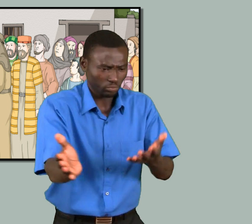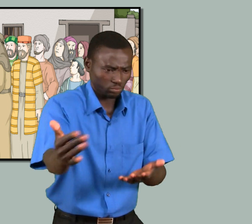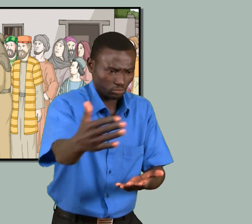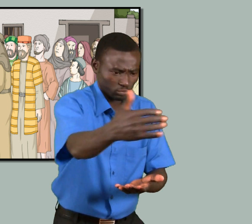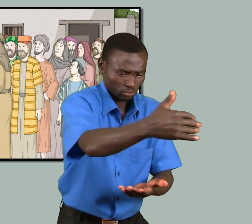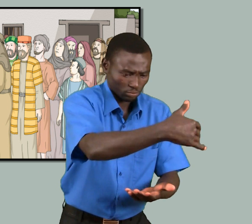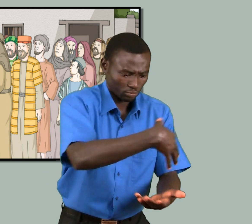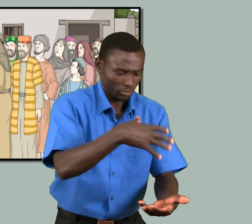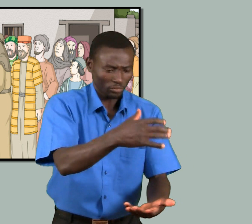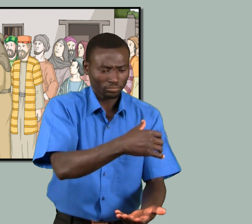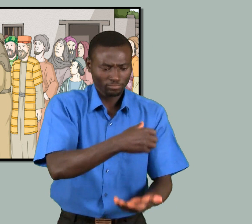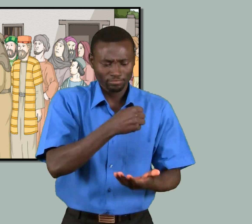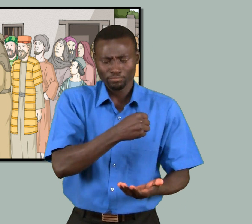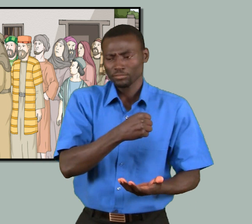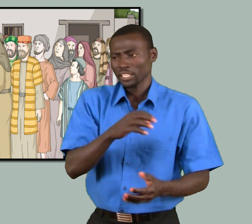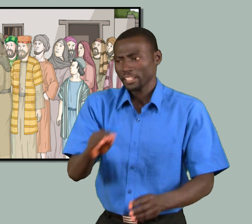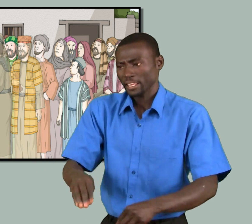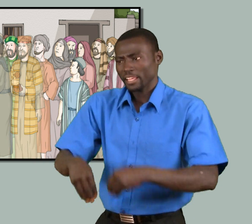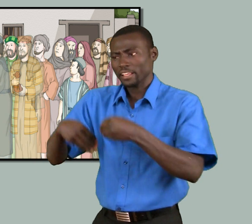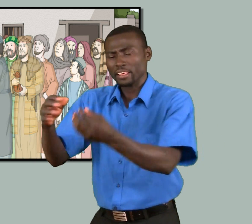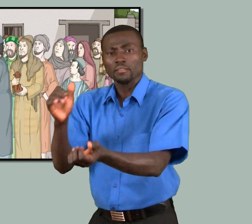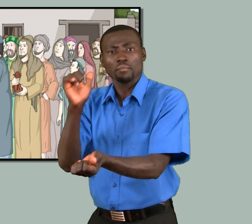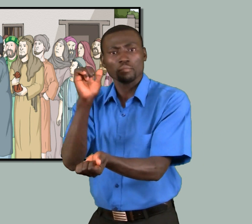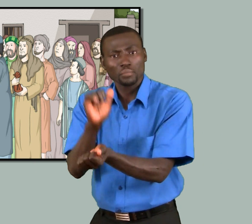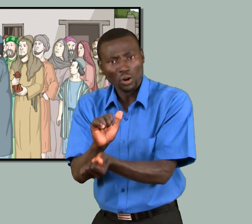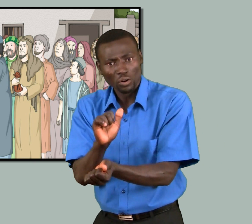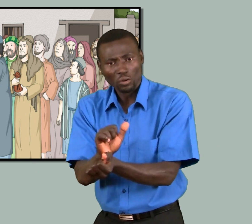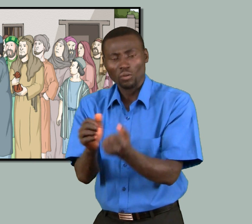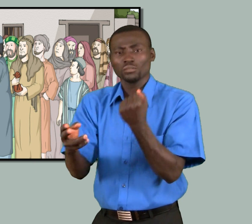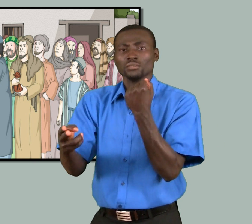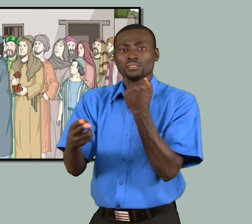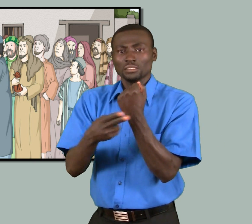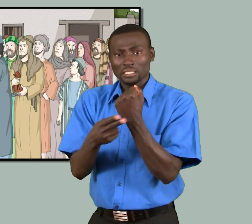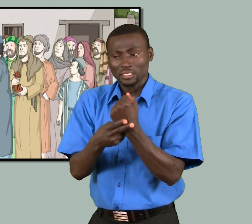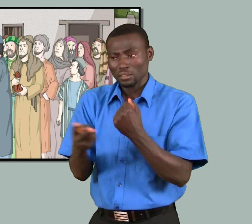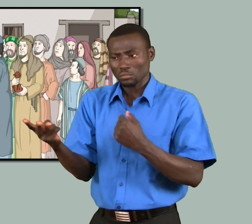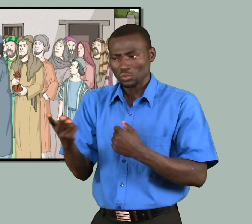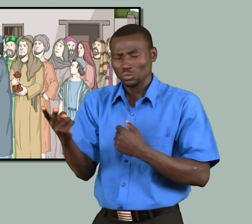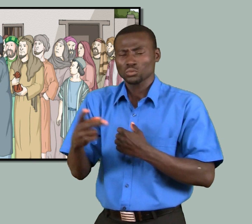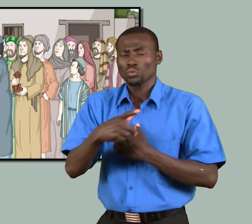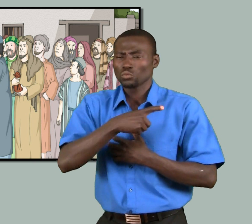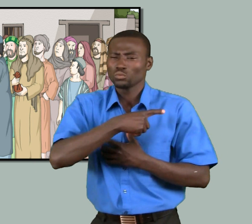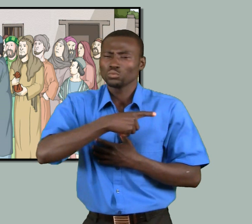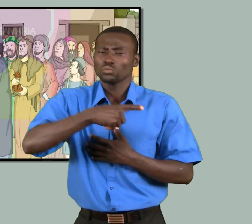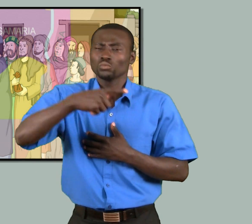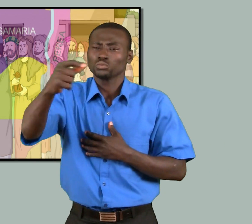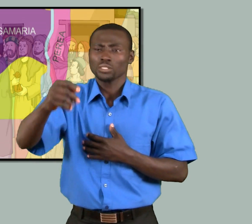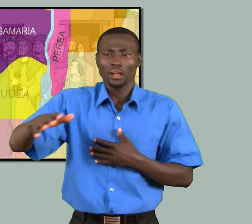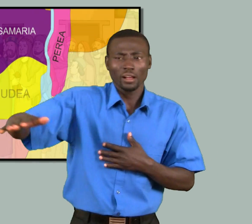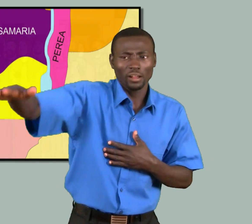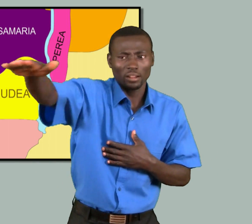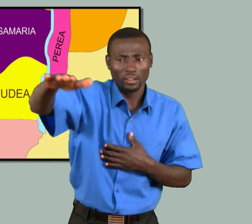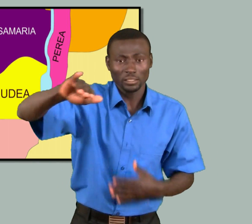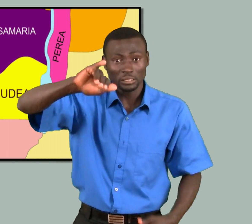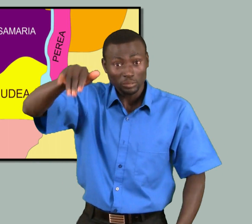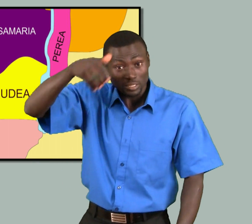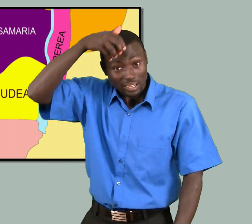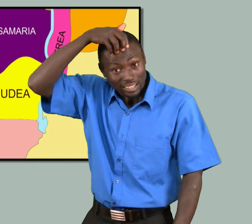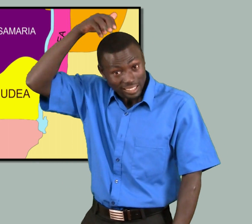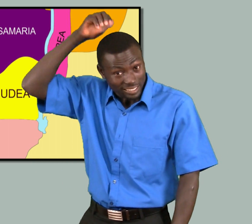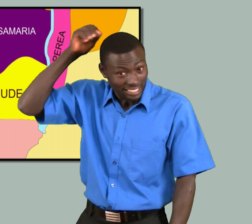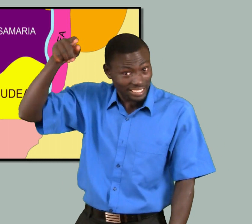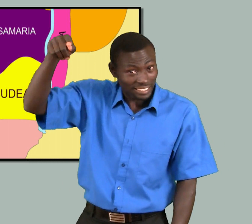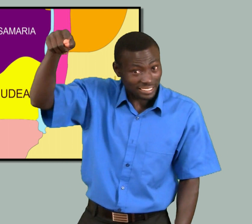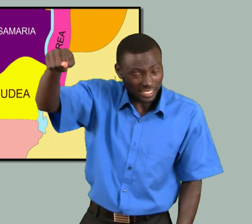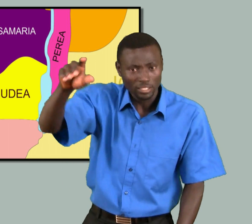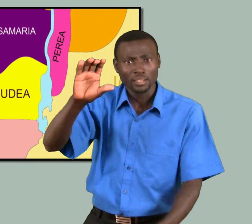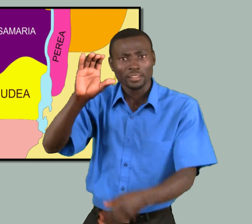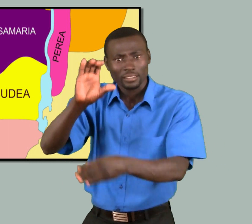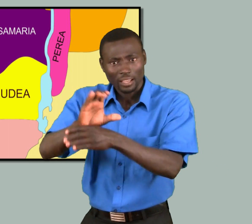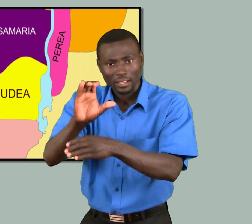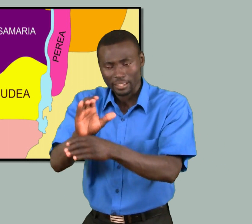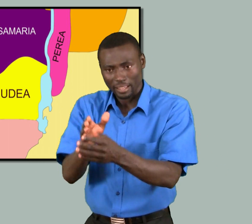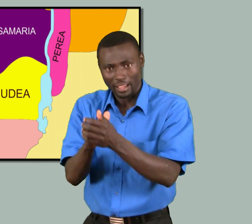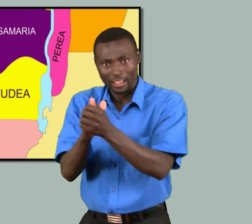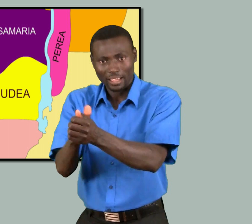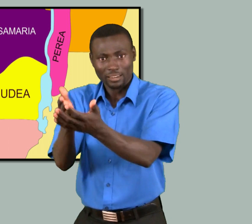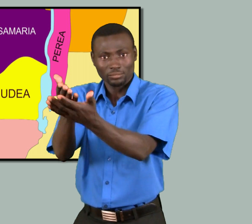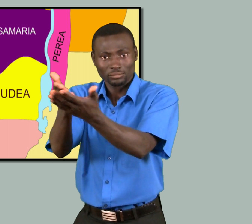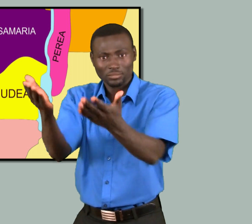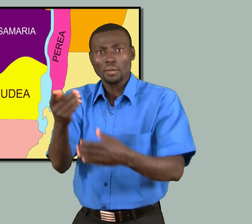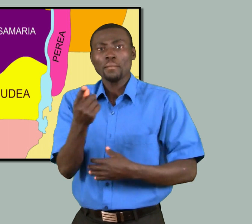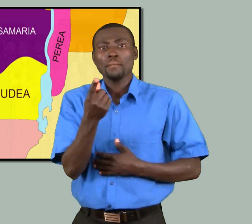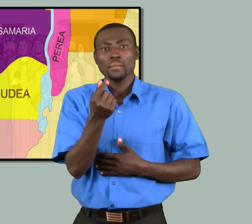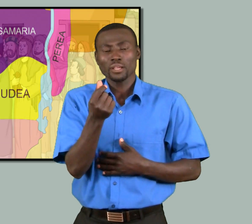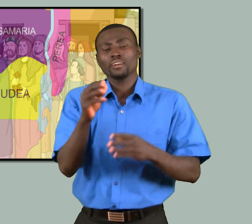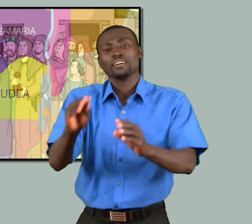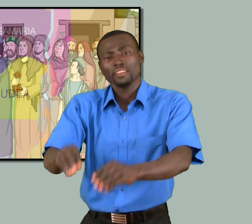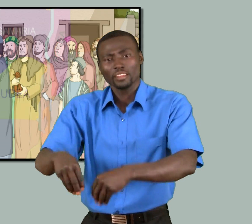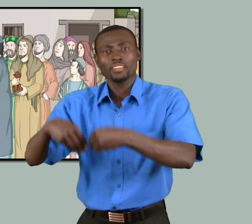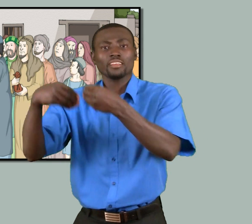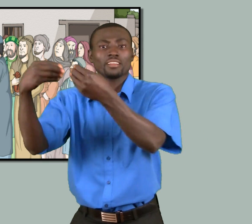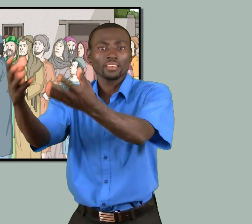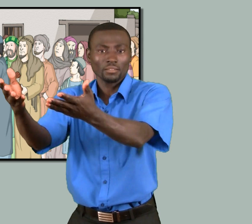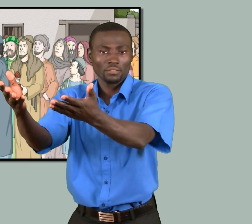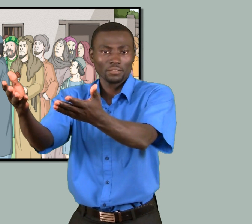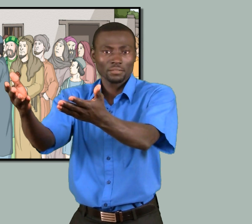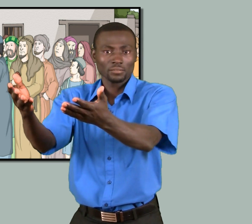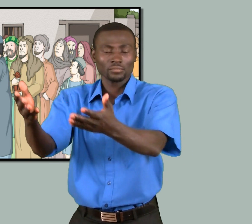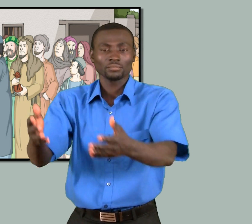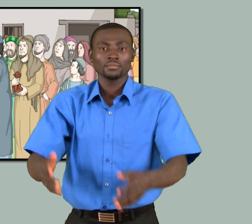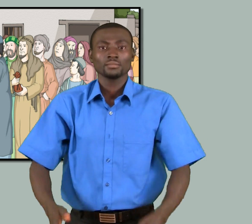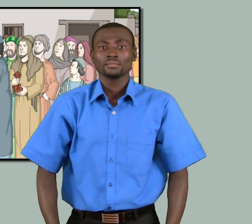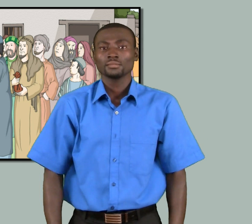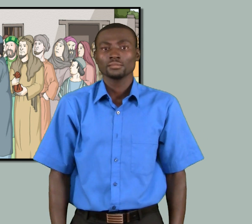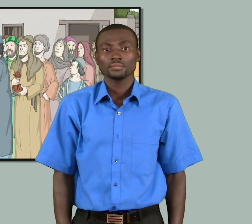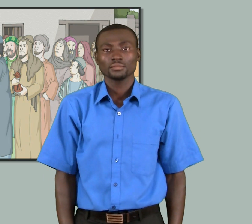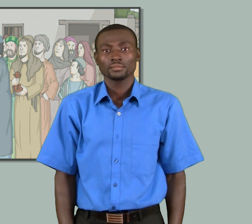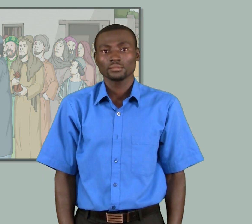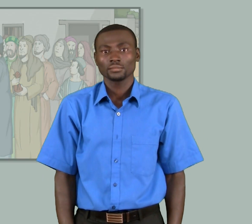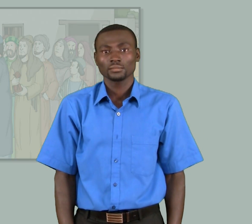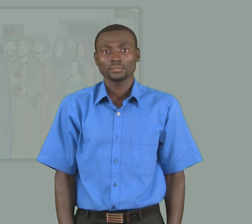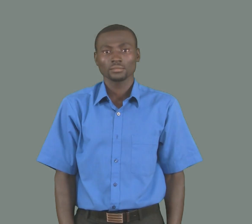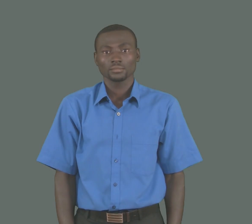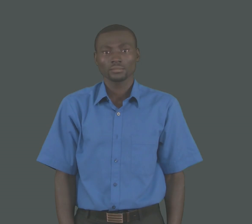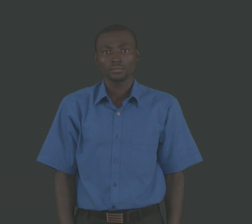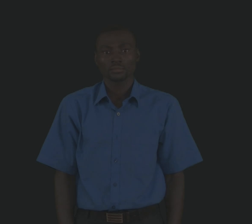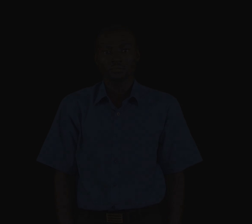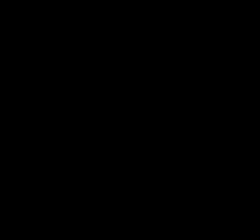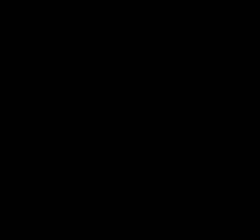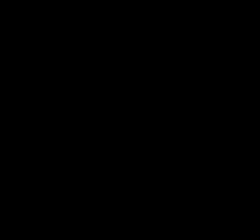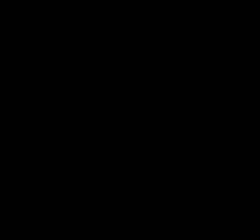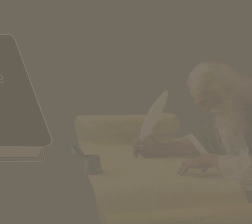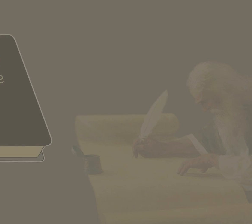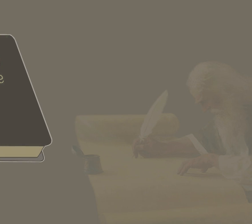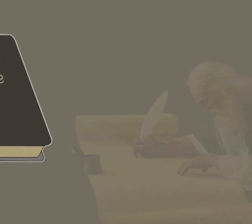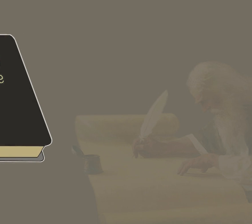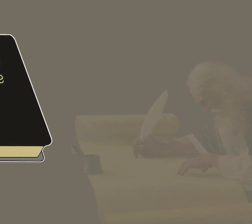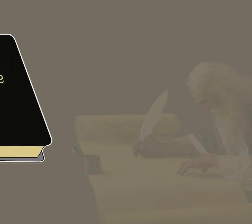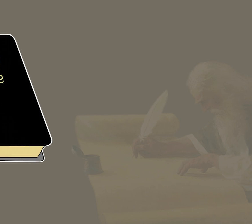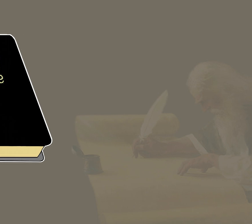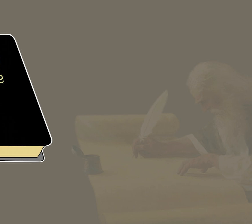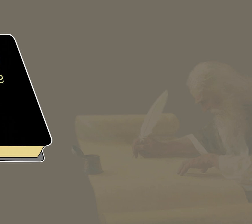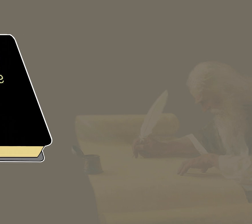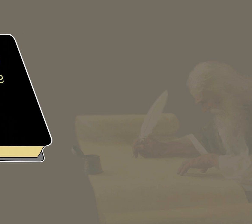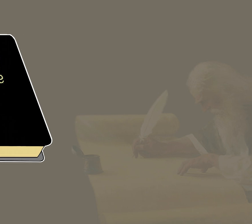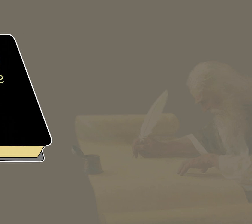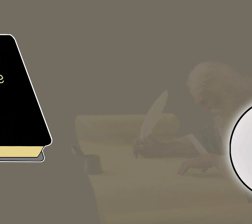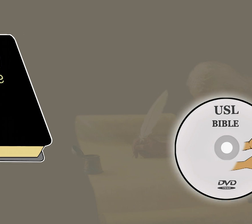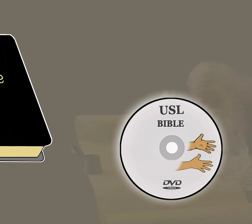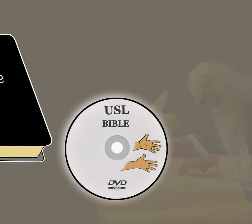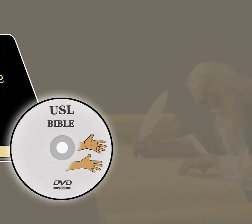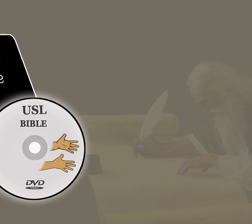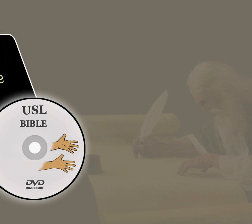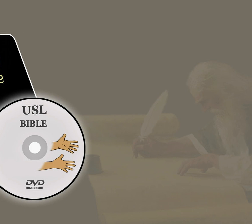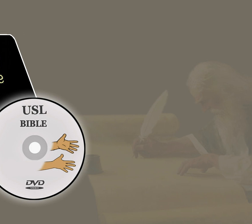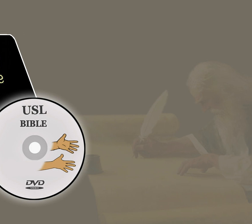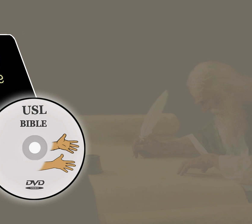This they did, sending their gifts to the elders with Barnabas and Saul.